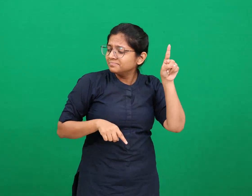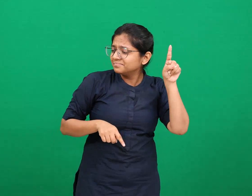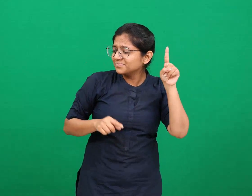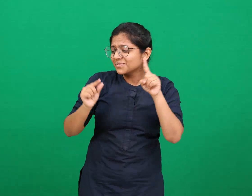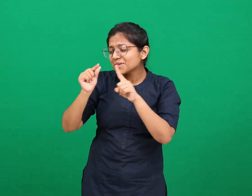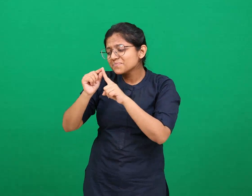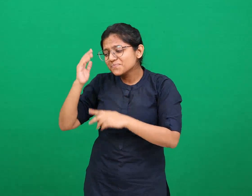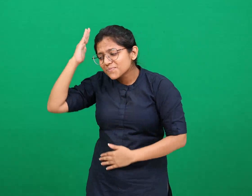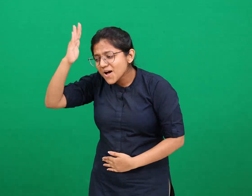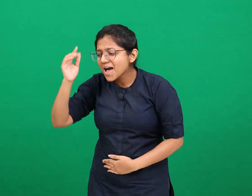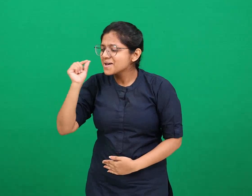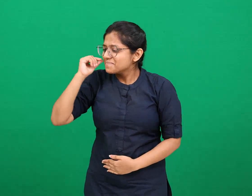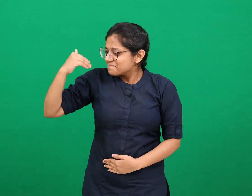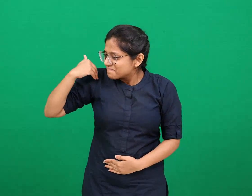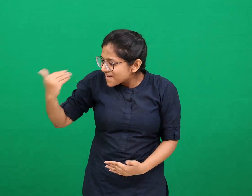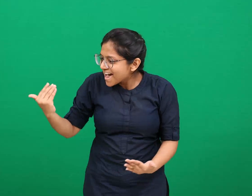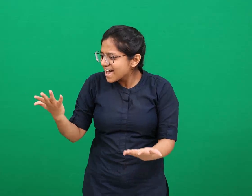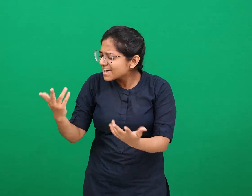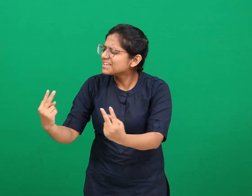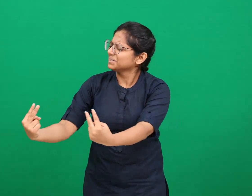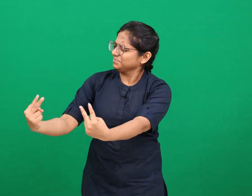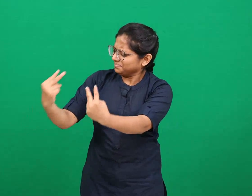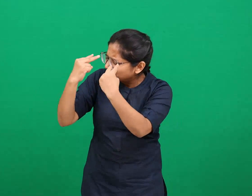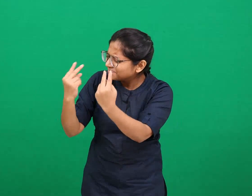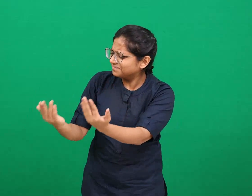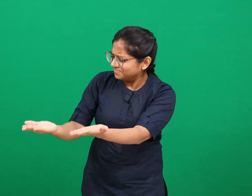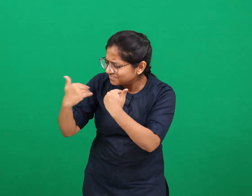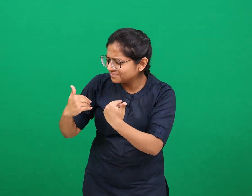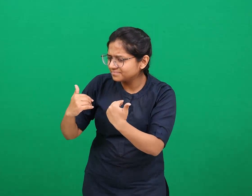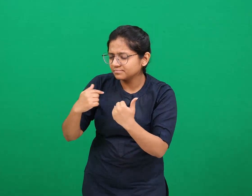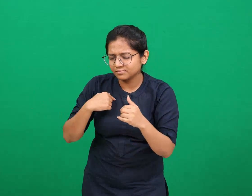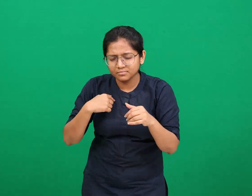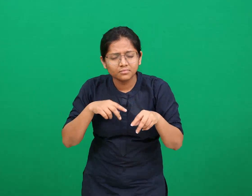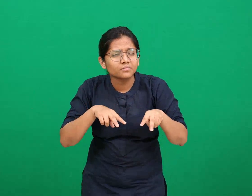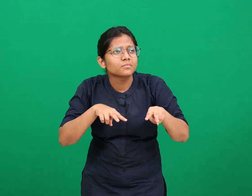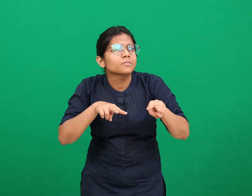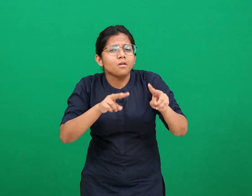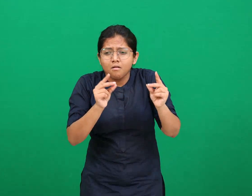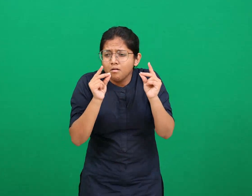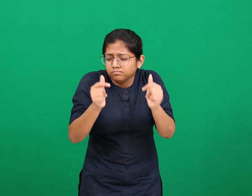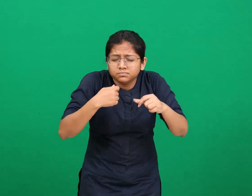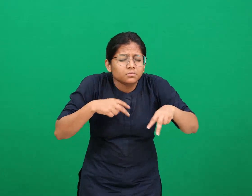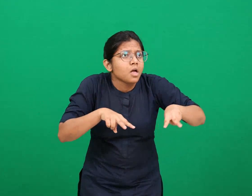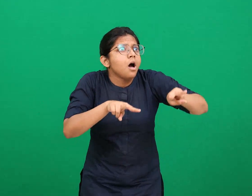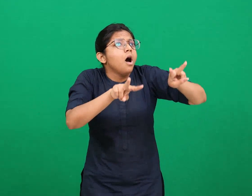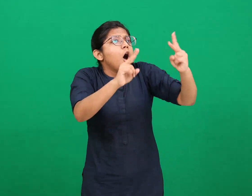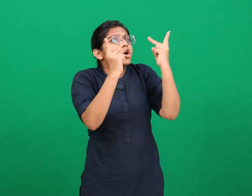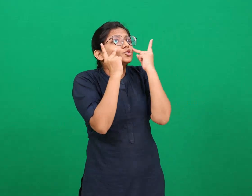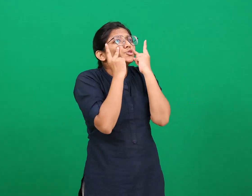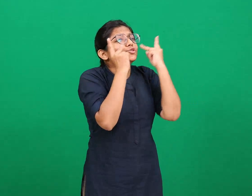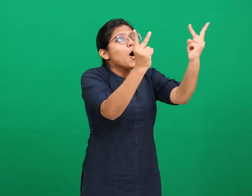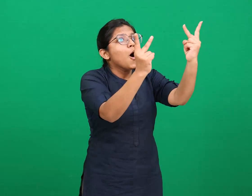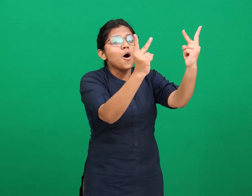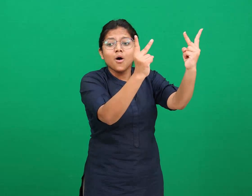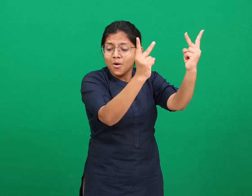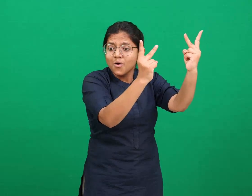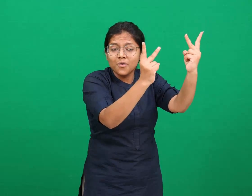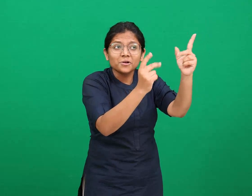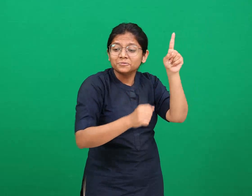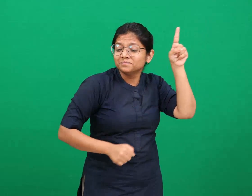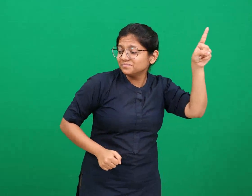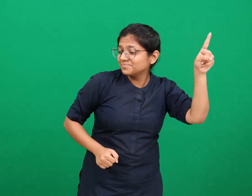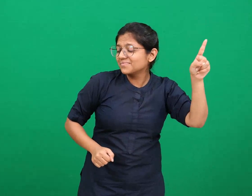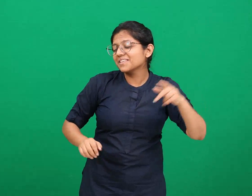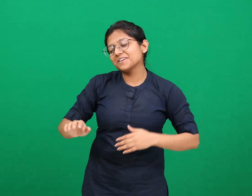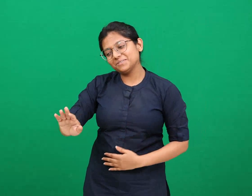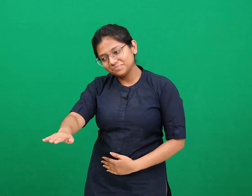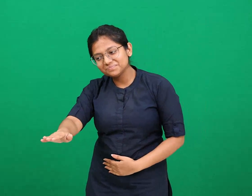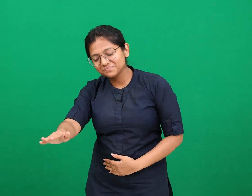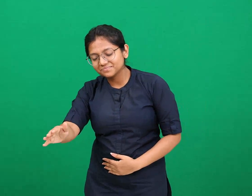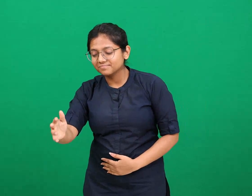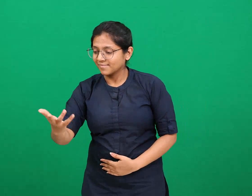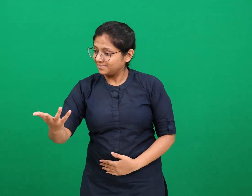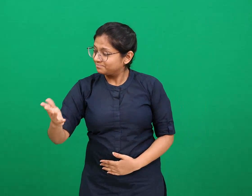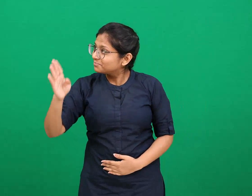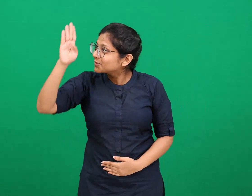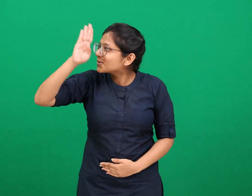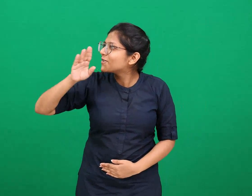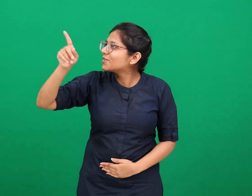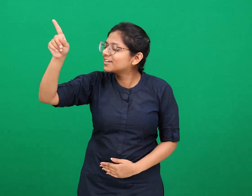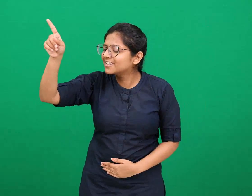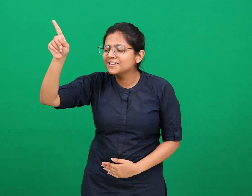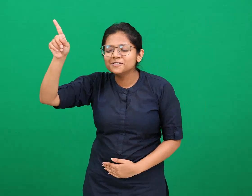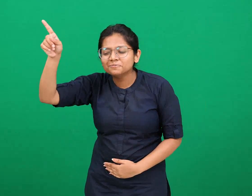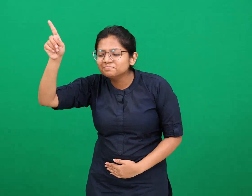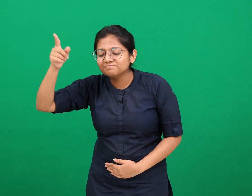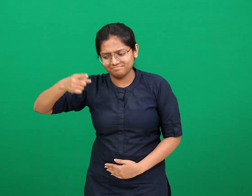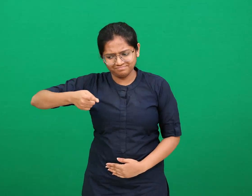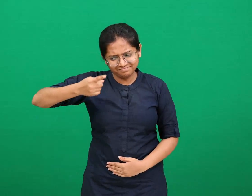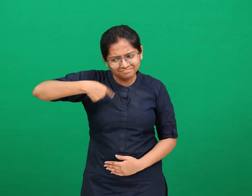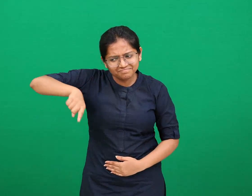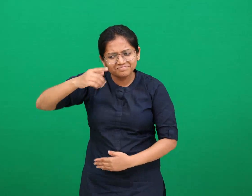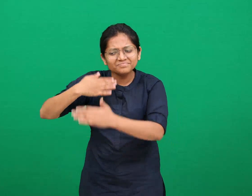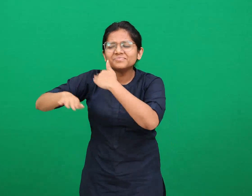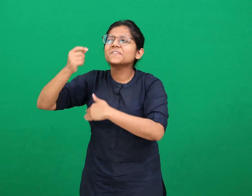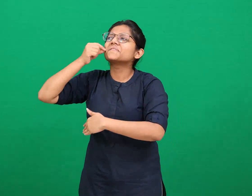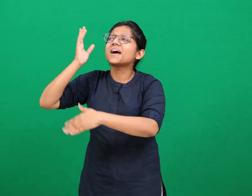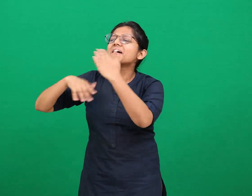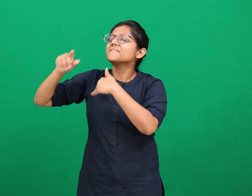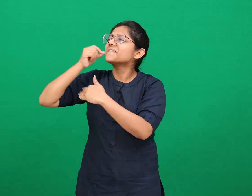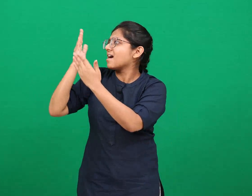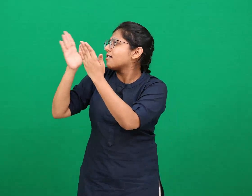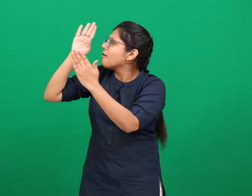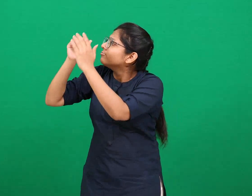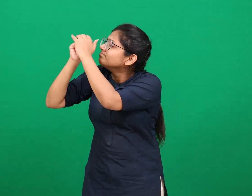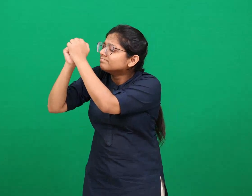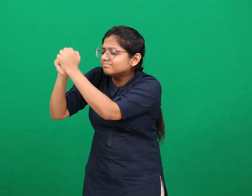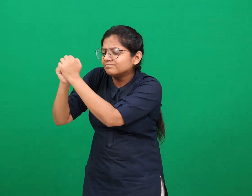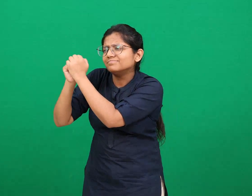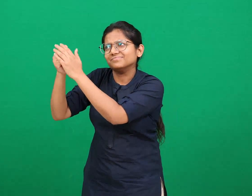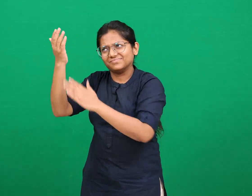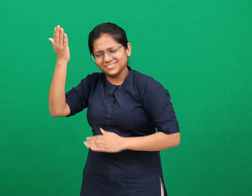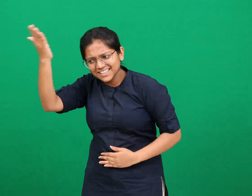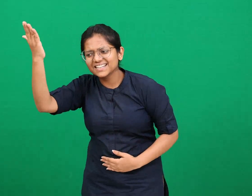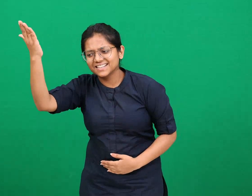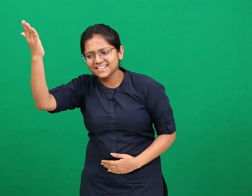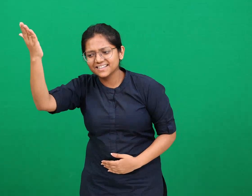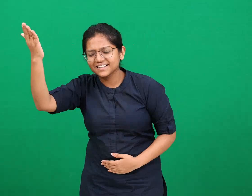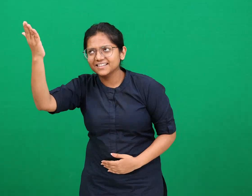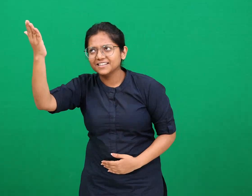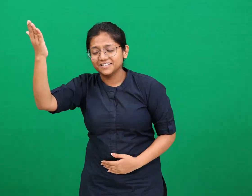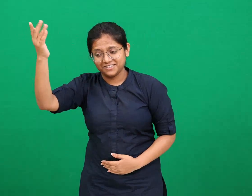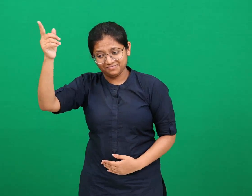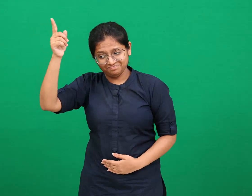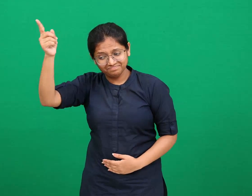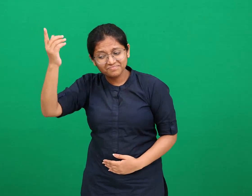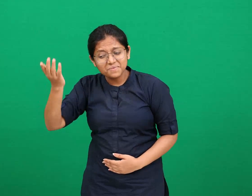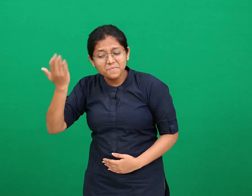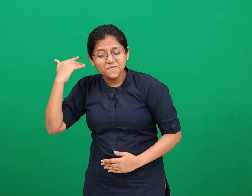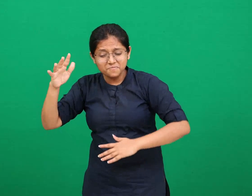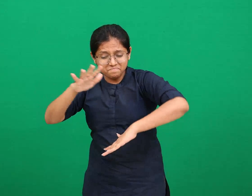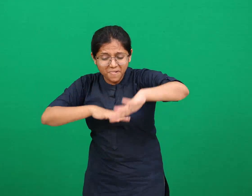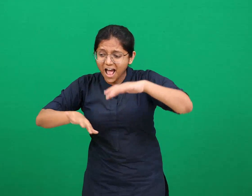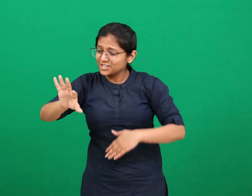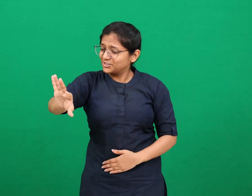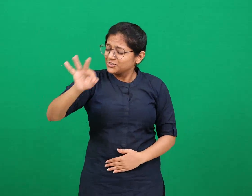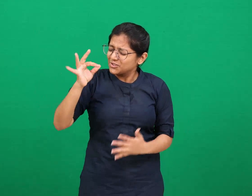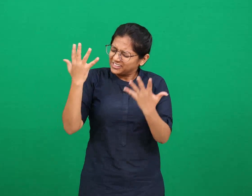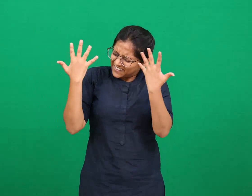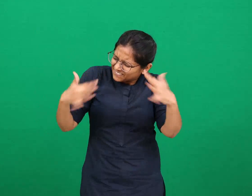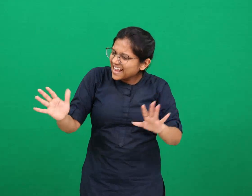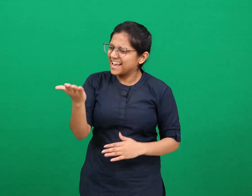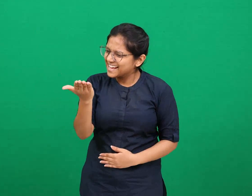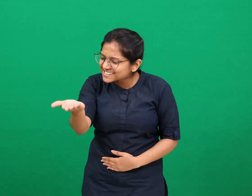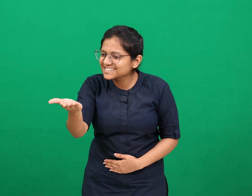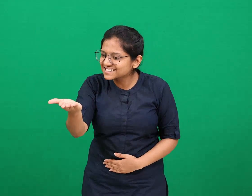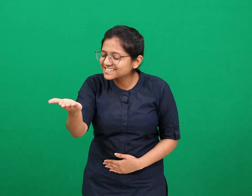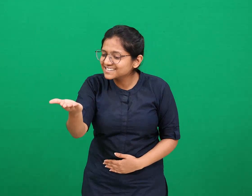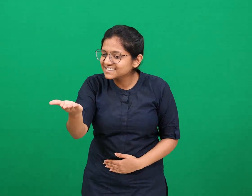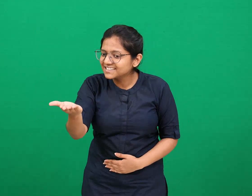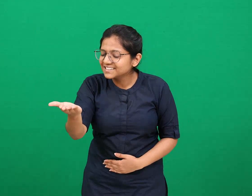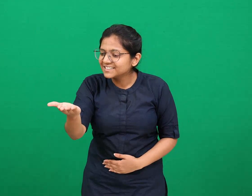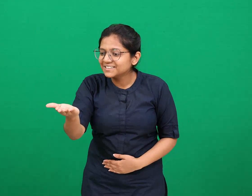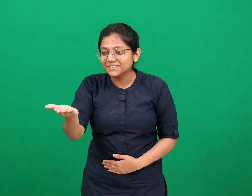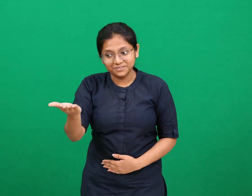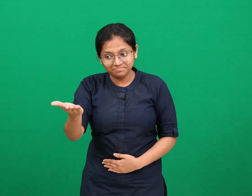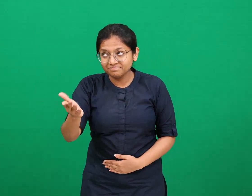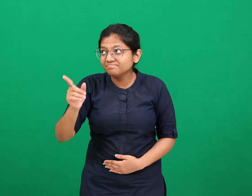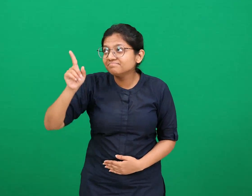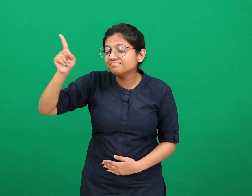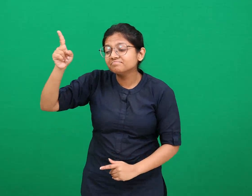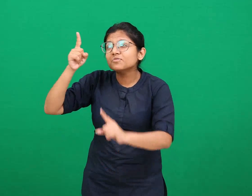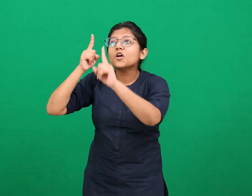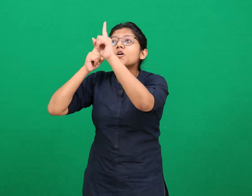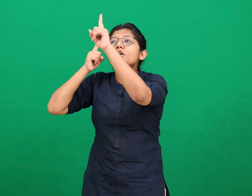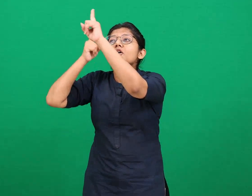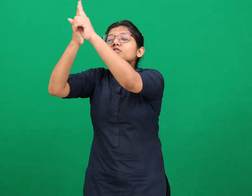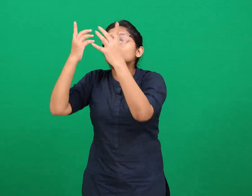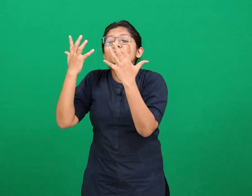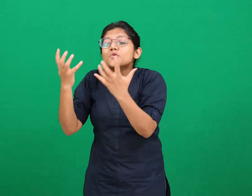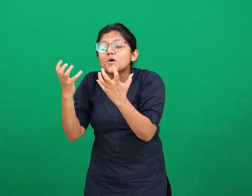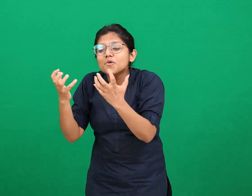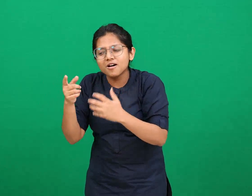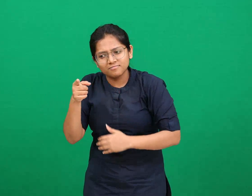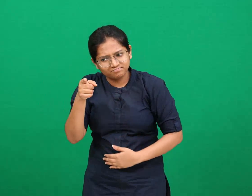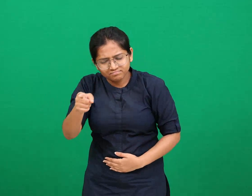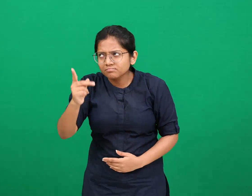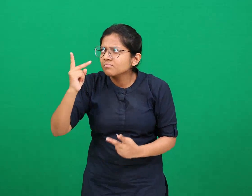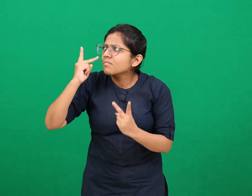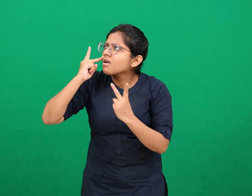'Brother Saul,' he said, 'receive your sight.' And at that moment I could see him.